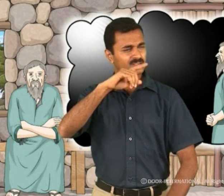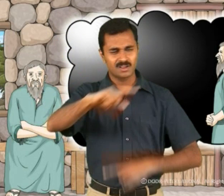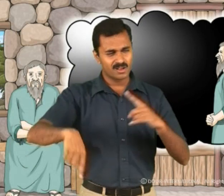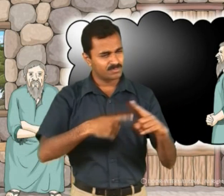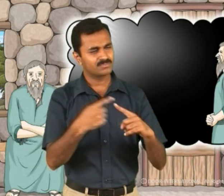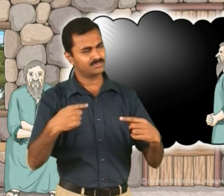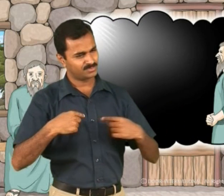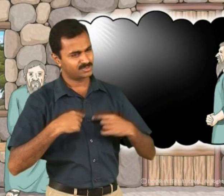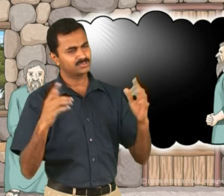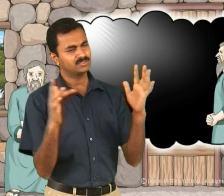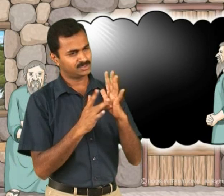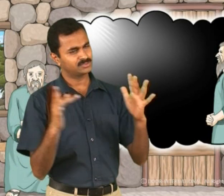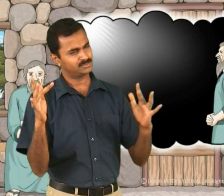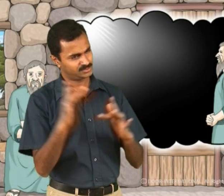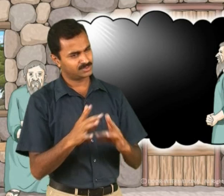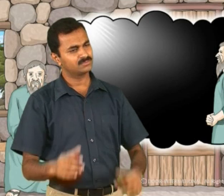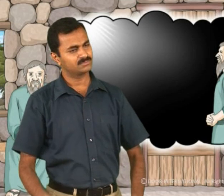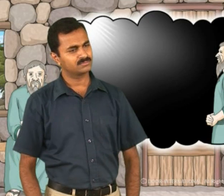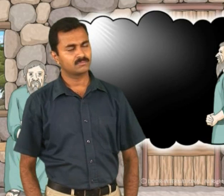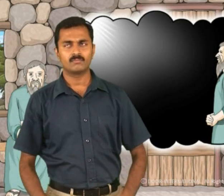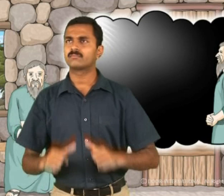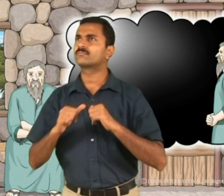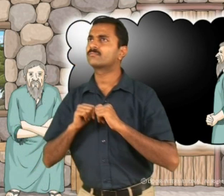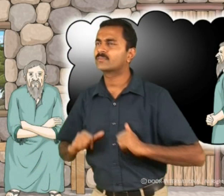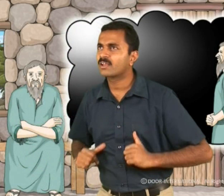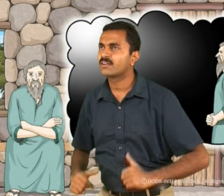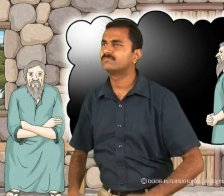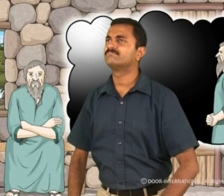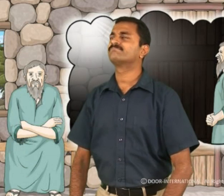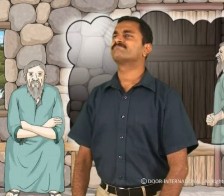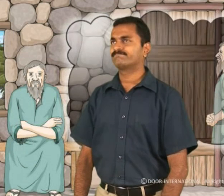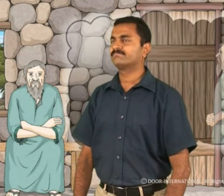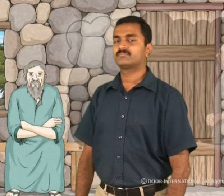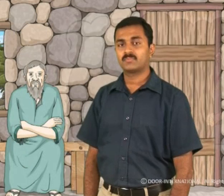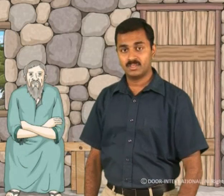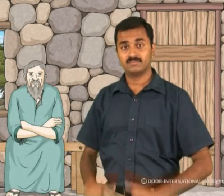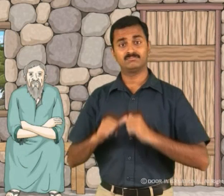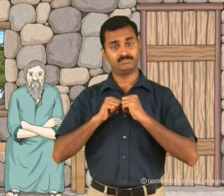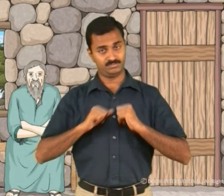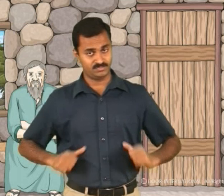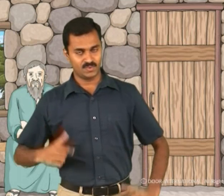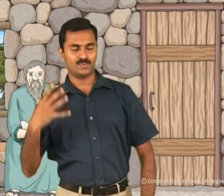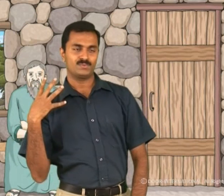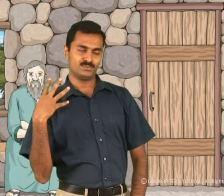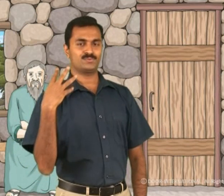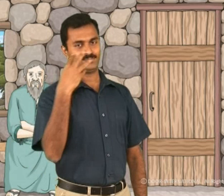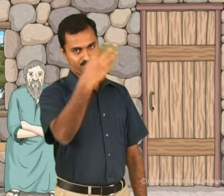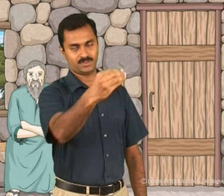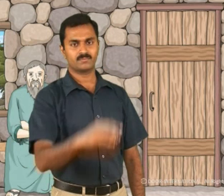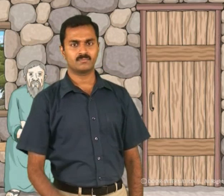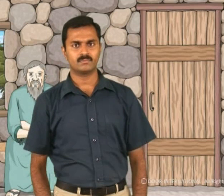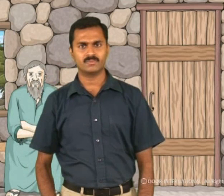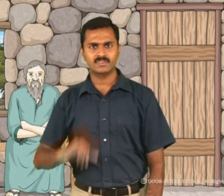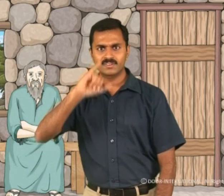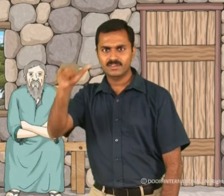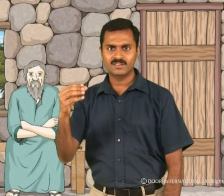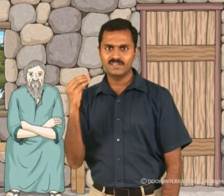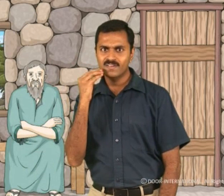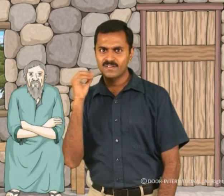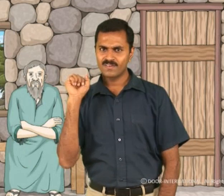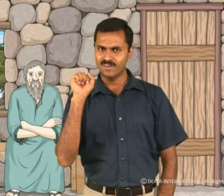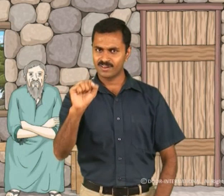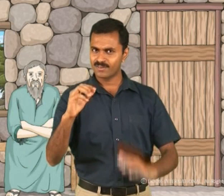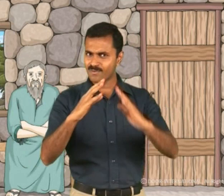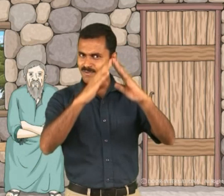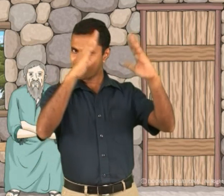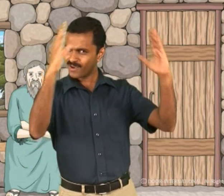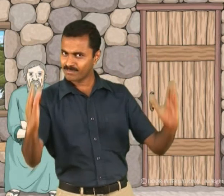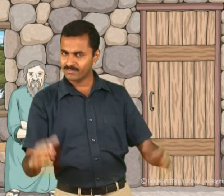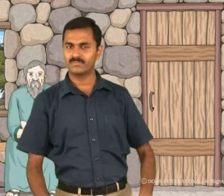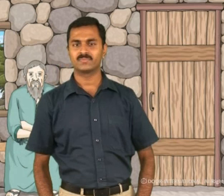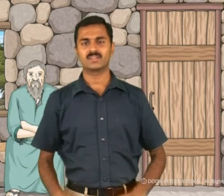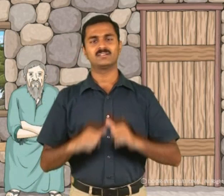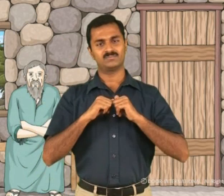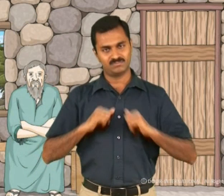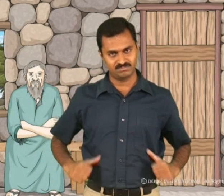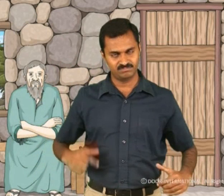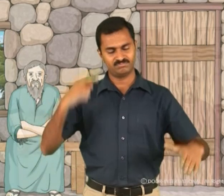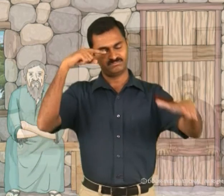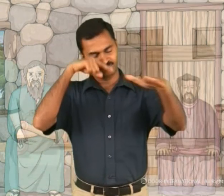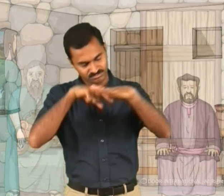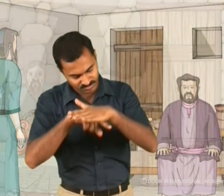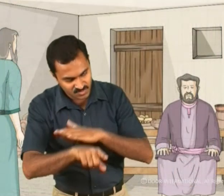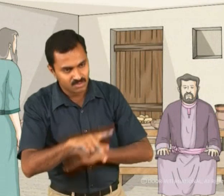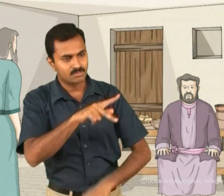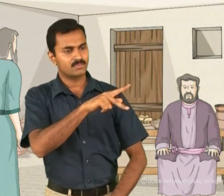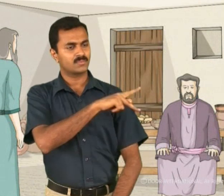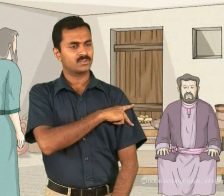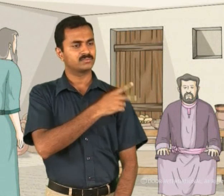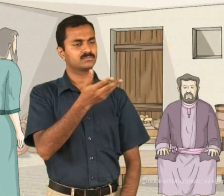I will show him how much he must suffer for My name.”